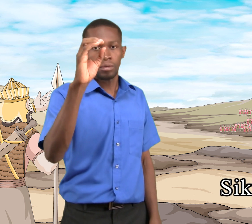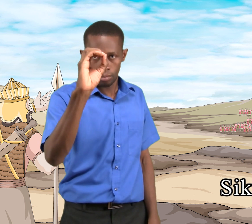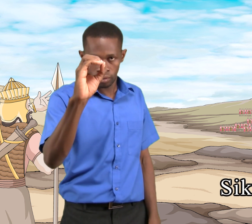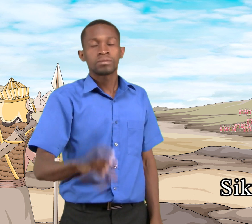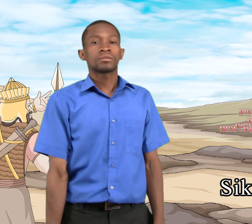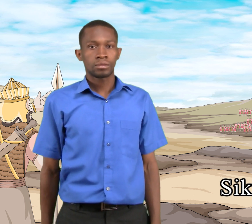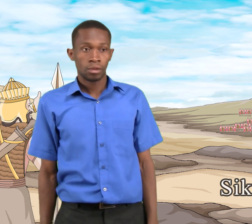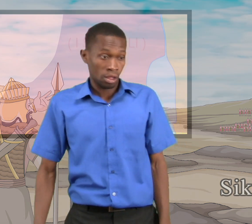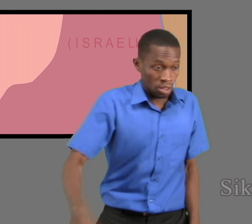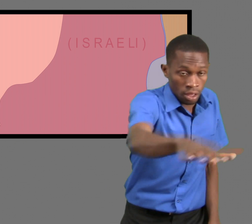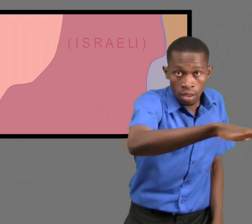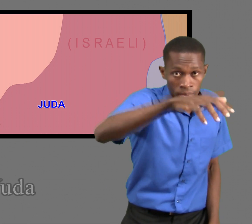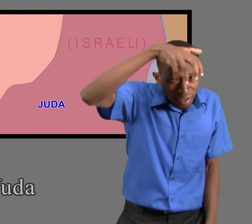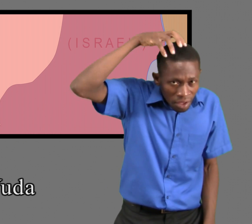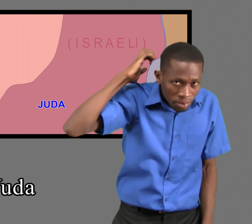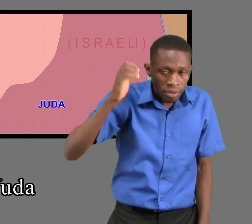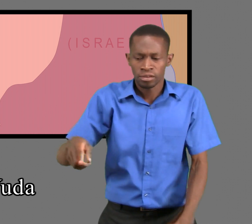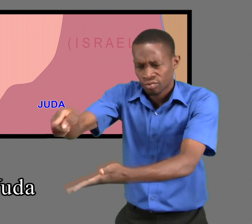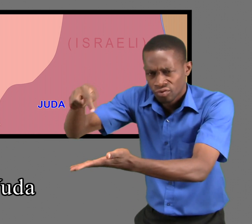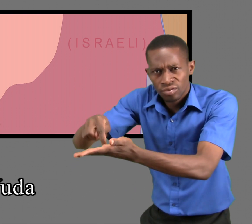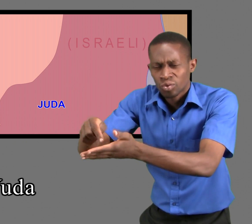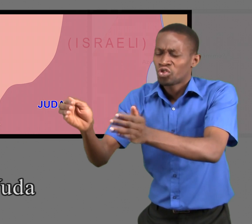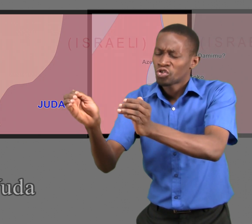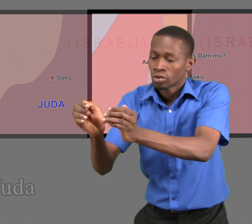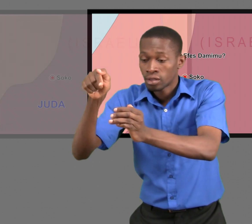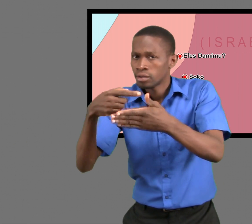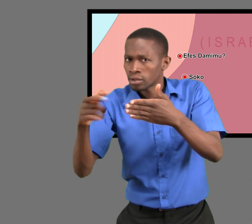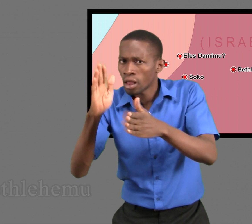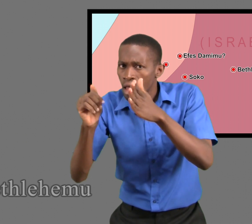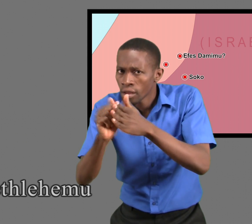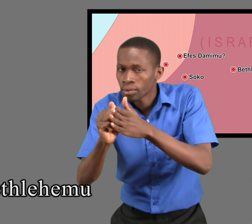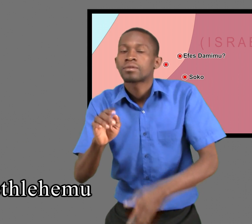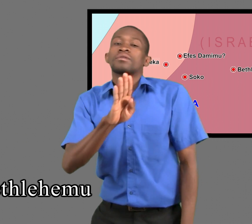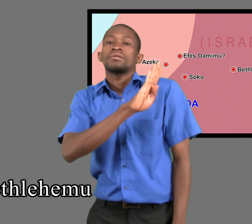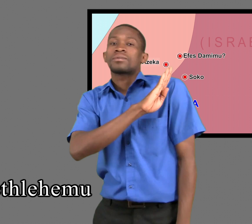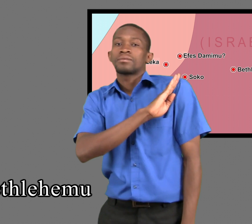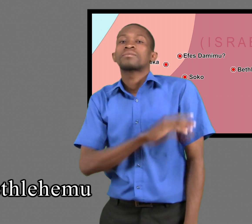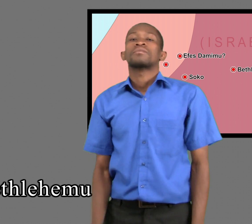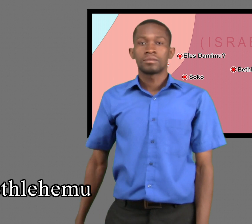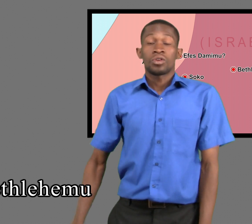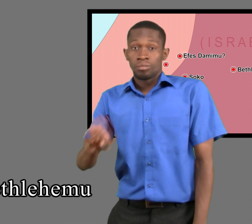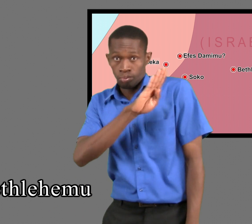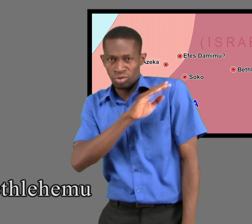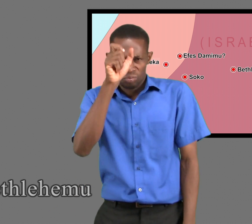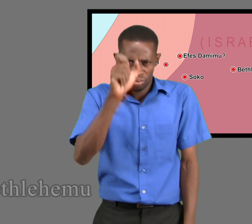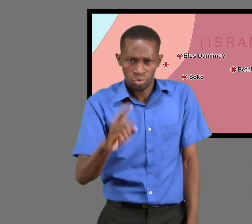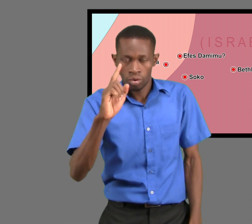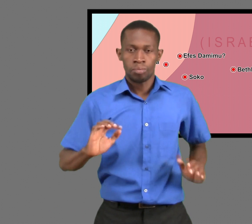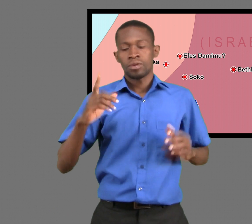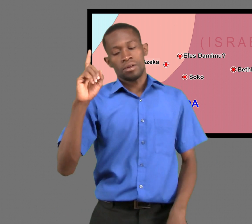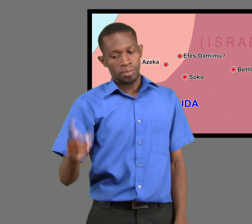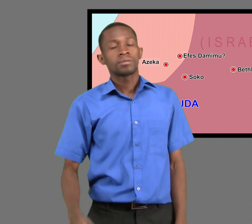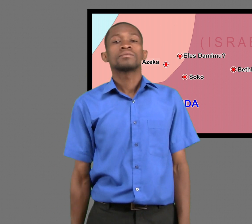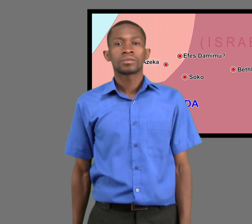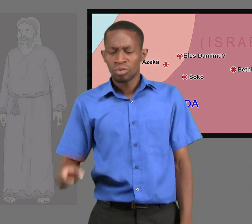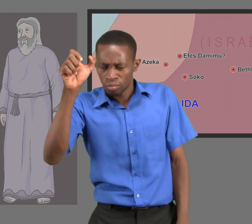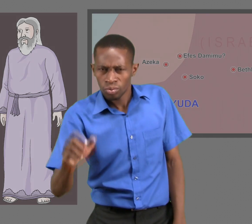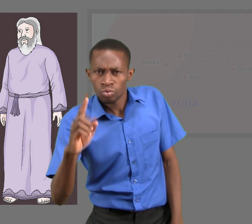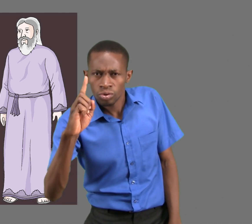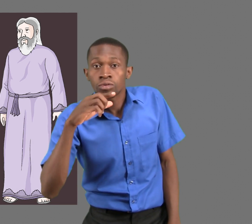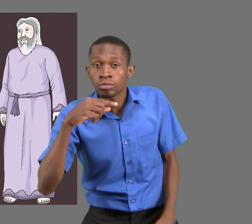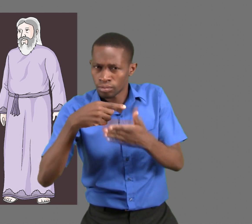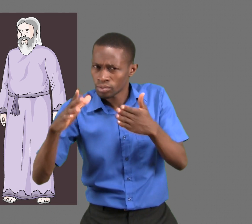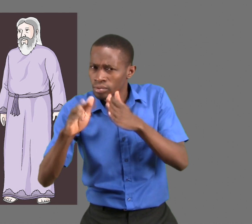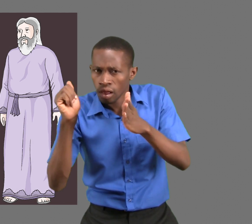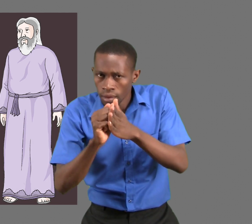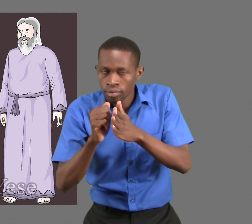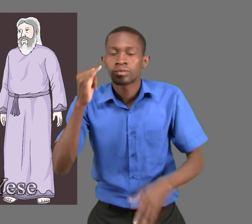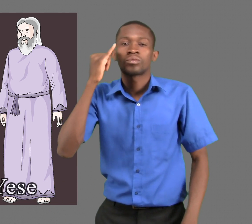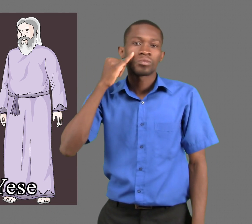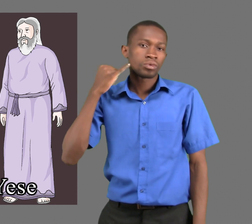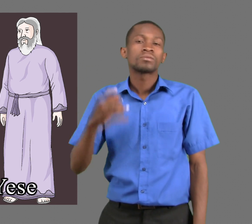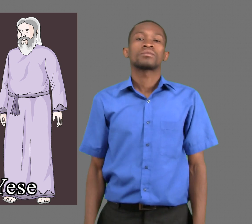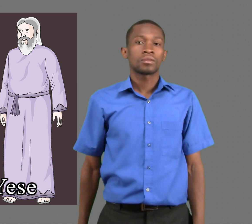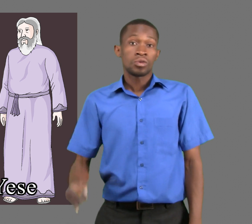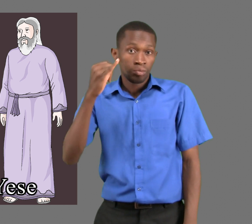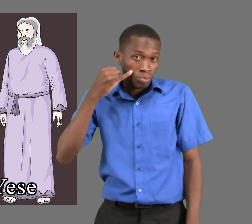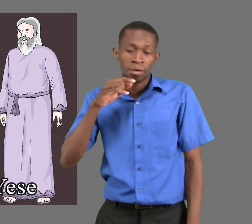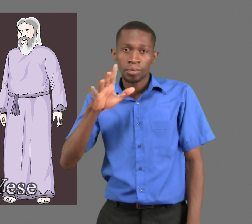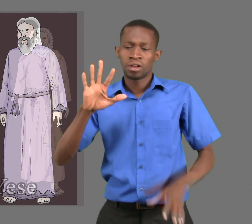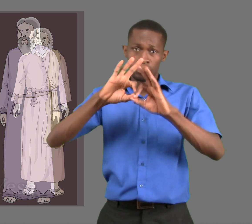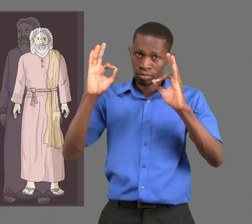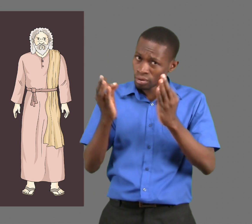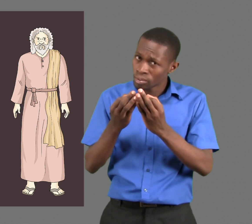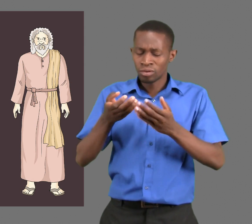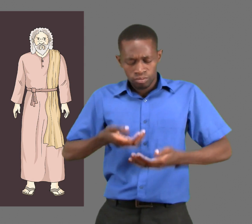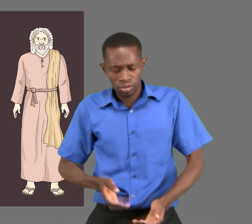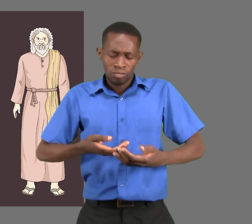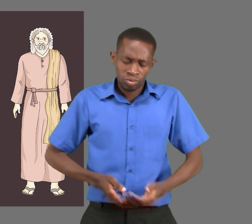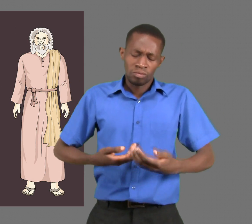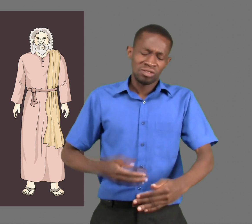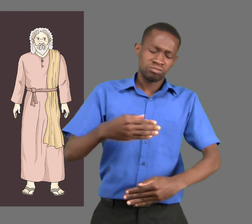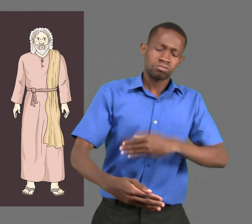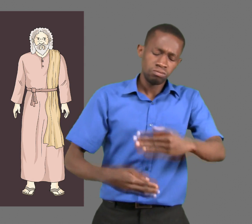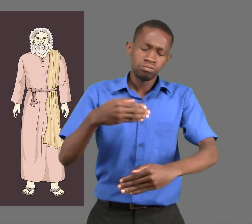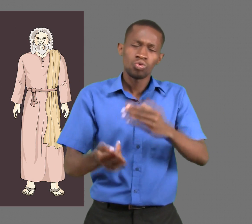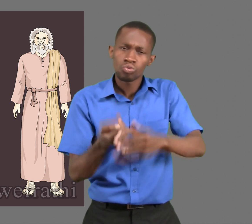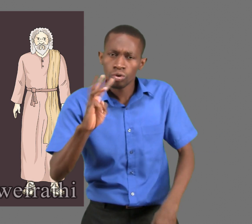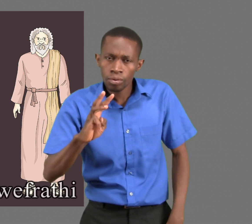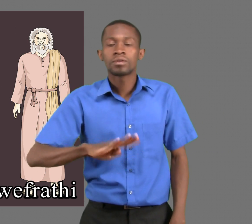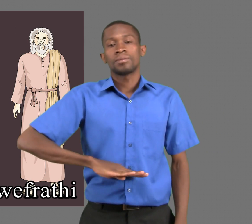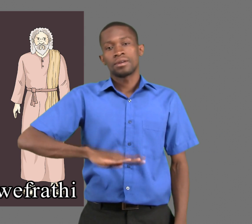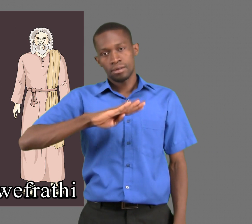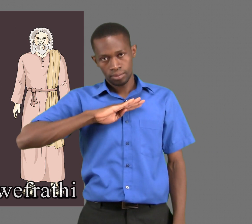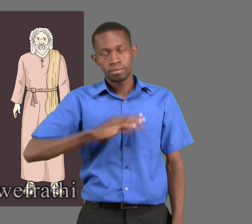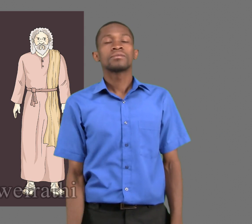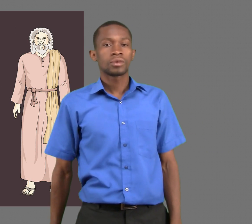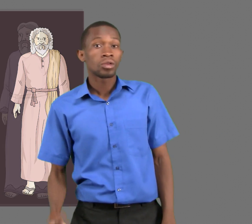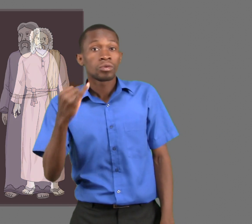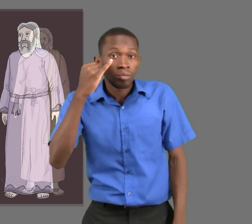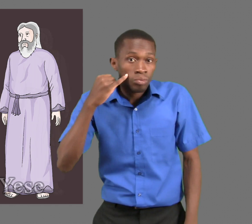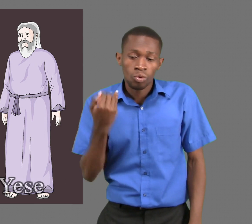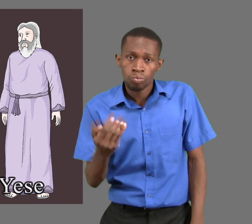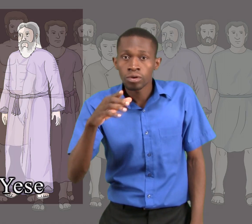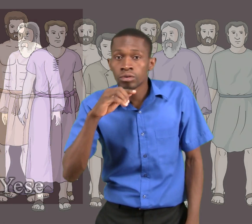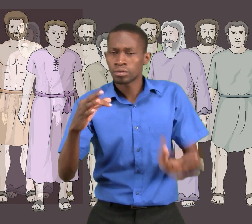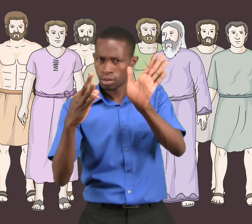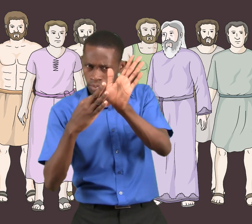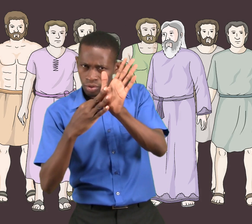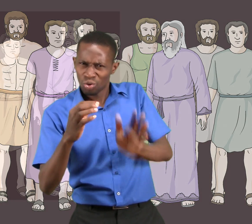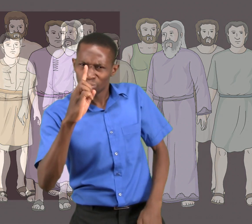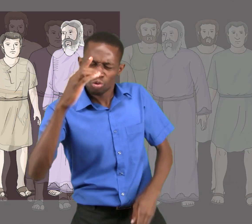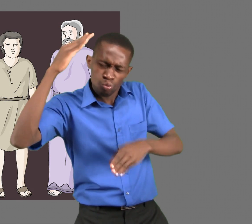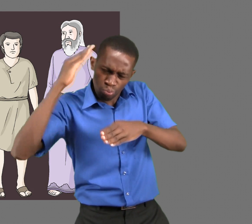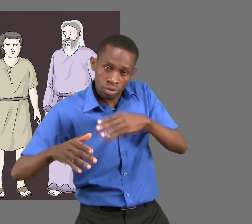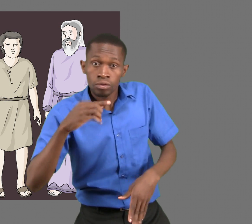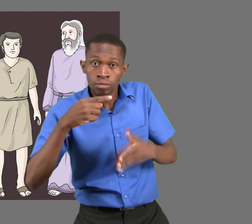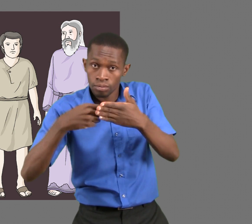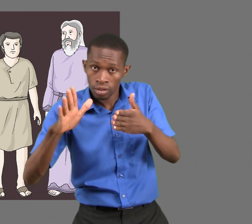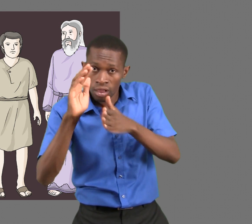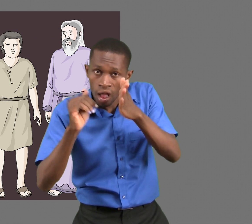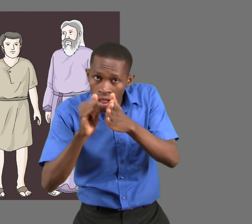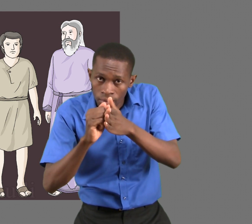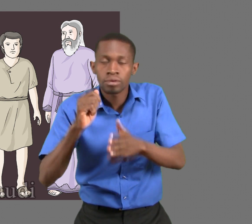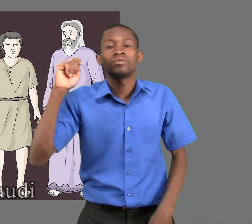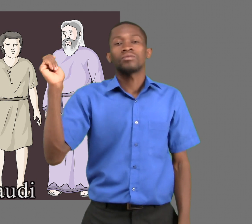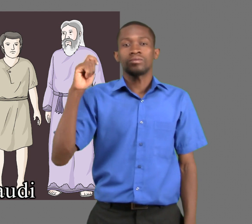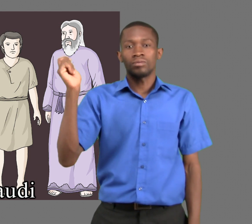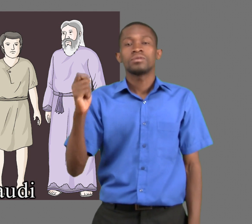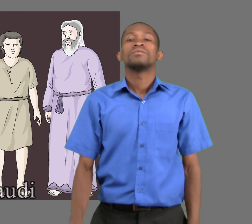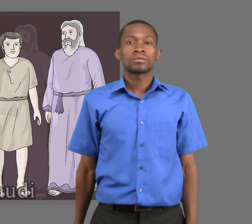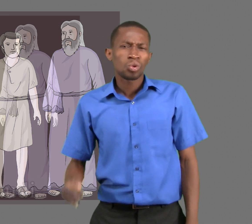Now David was the son of a man named Jesse, an Ephrathite from Bethlehem of Judah who had eight sons in the days of Saul.